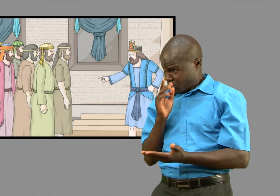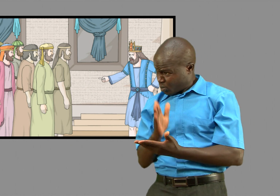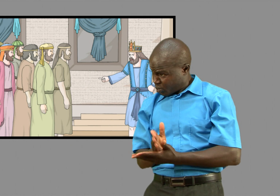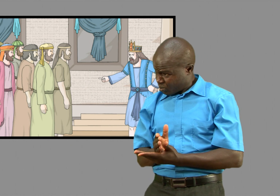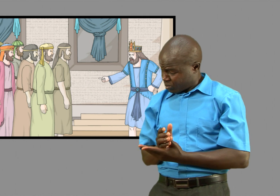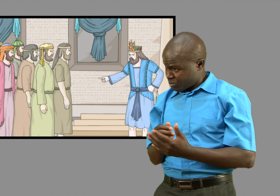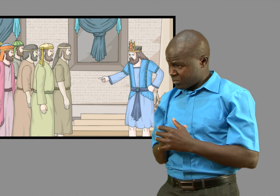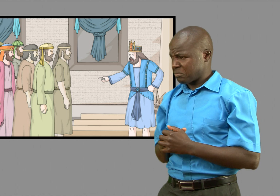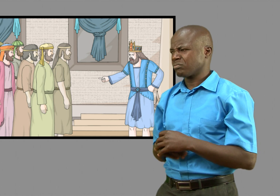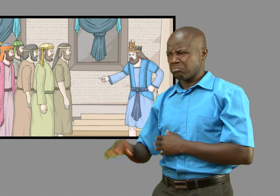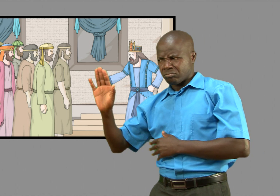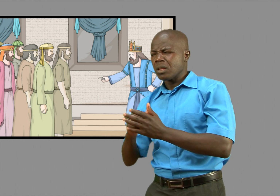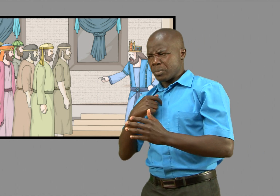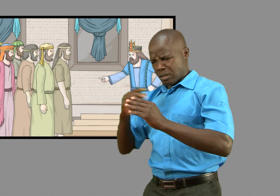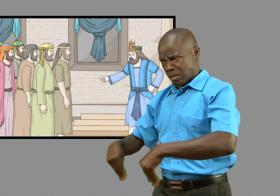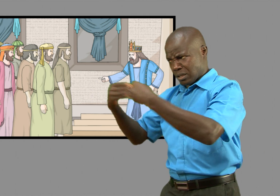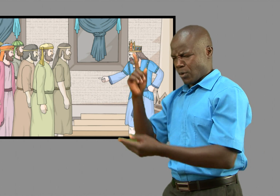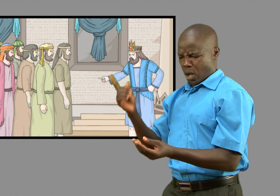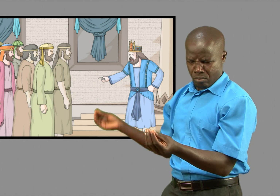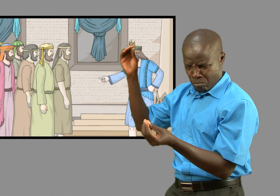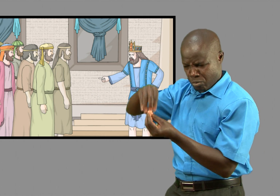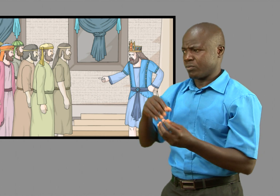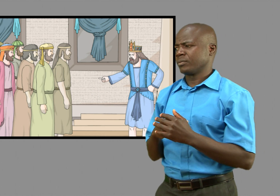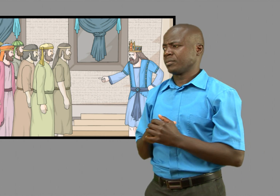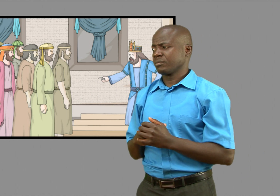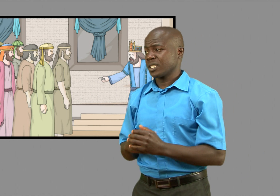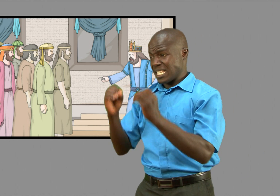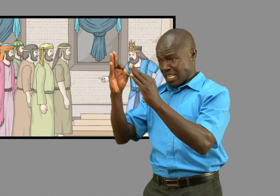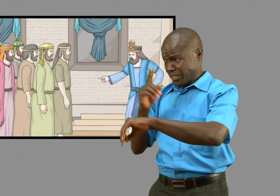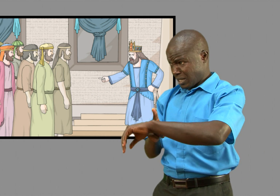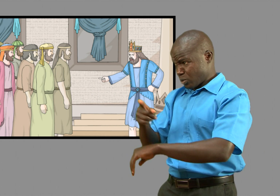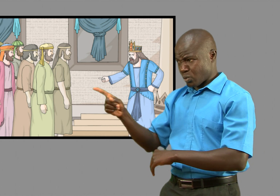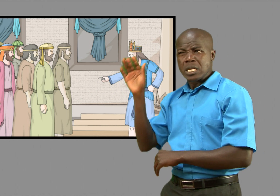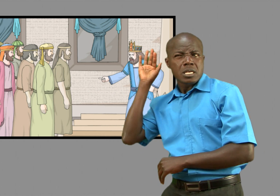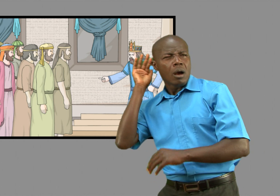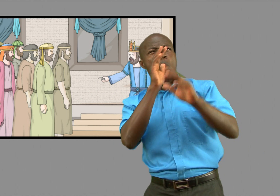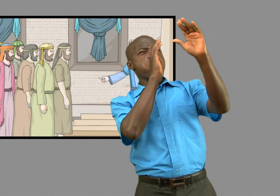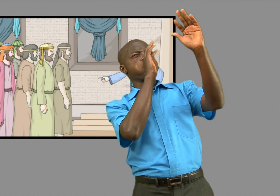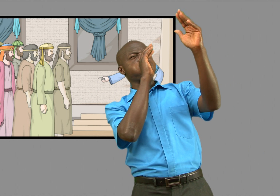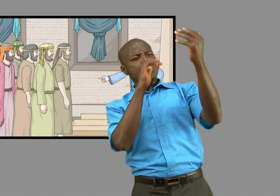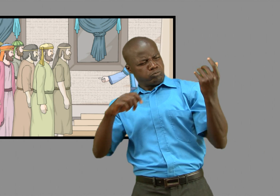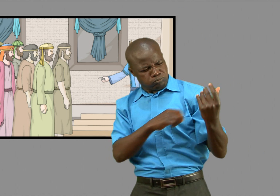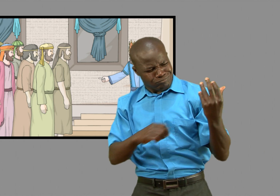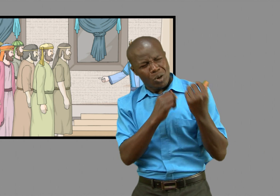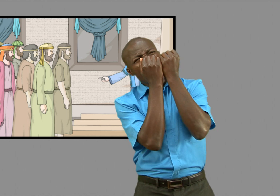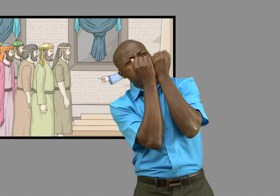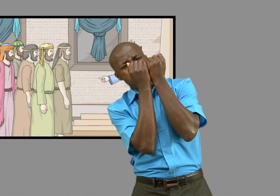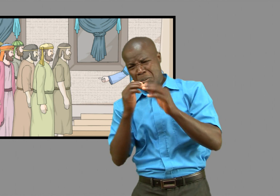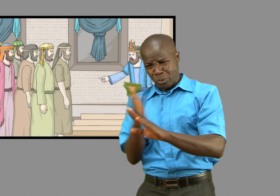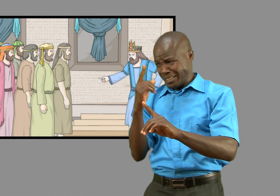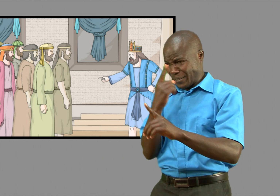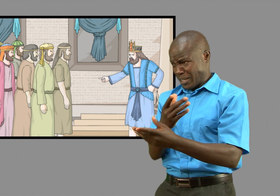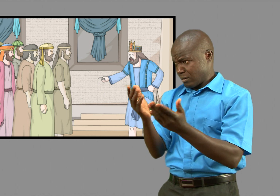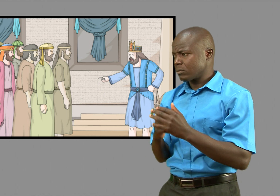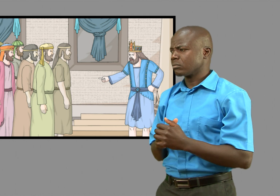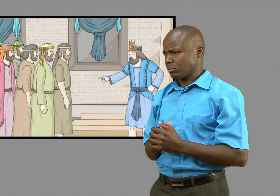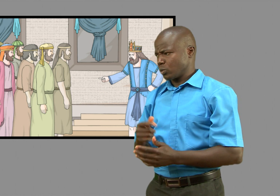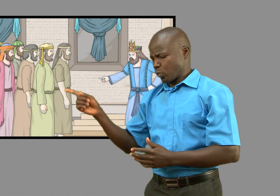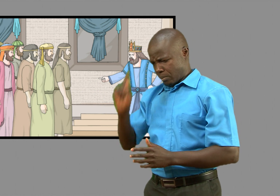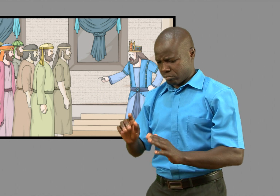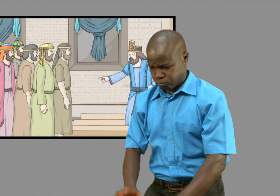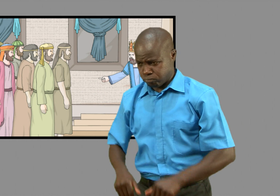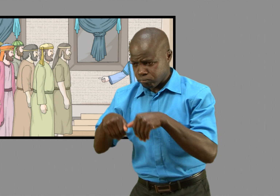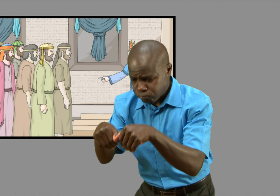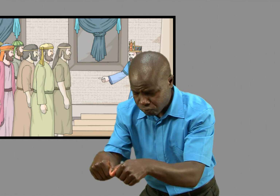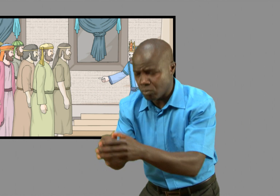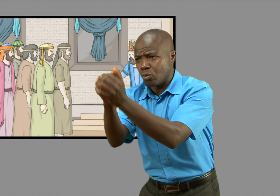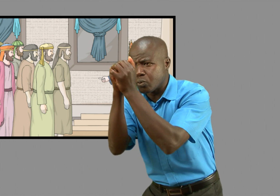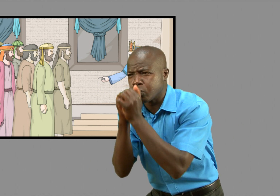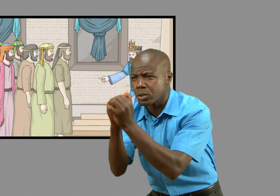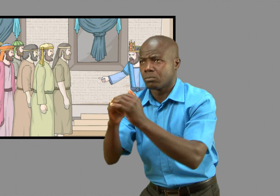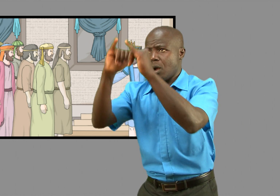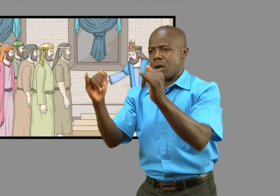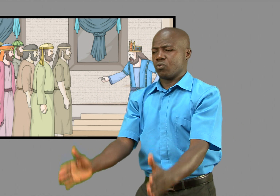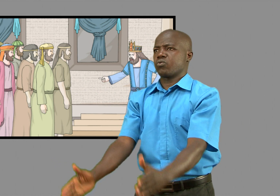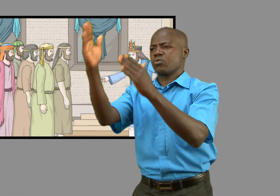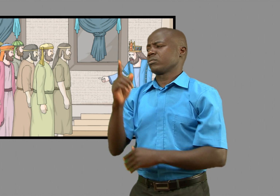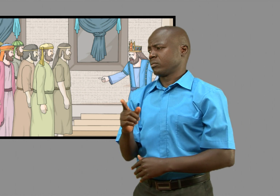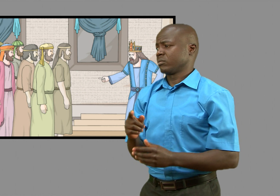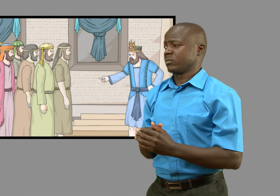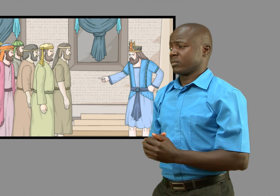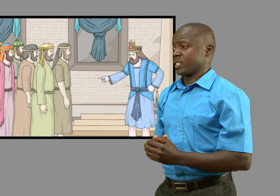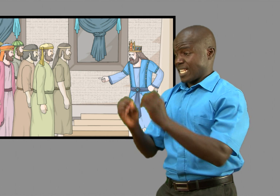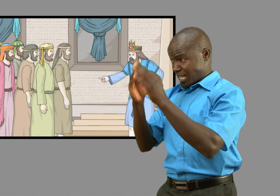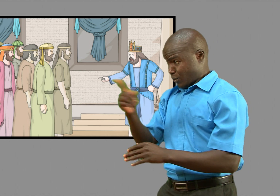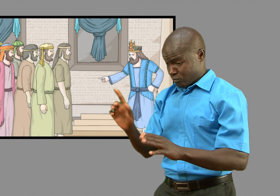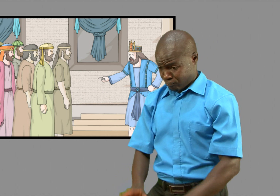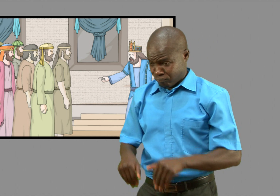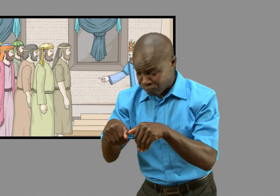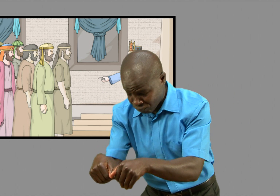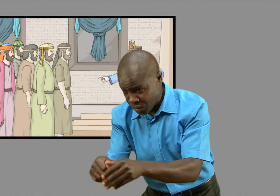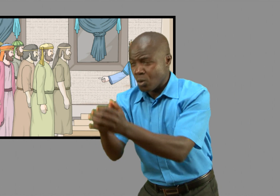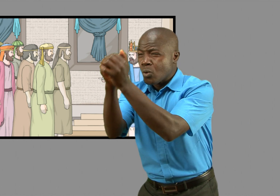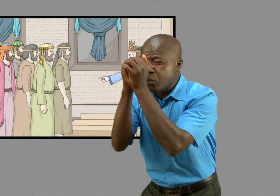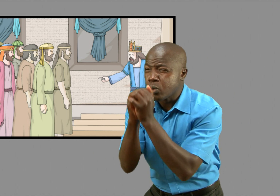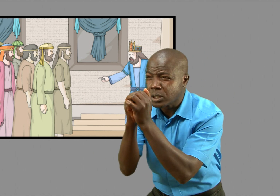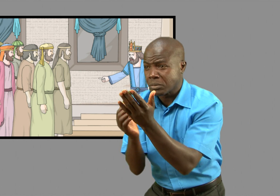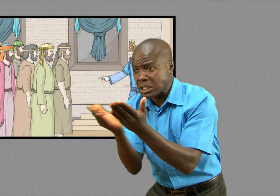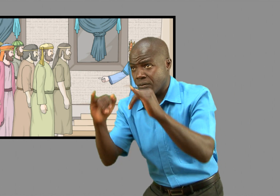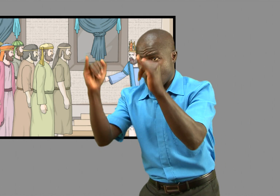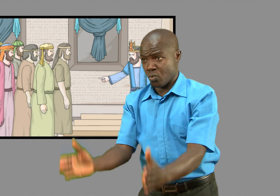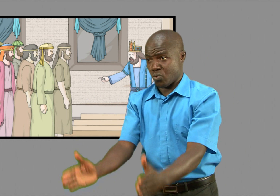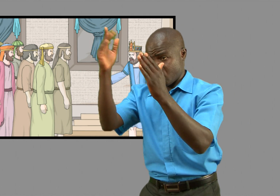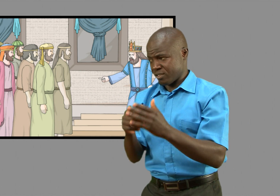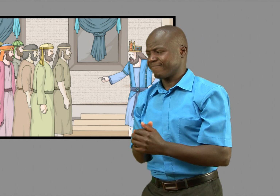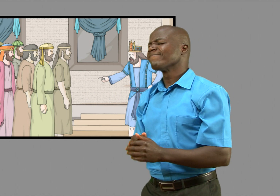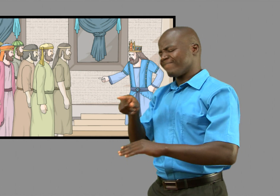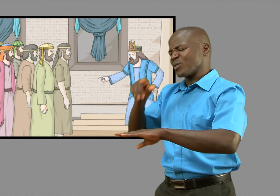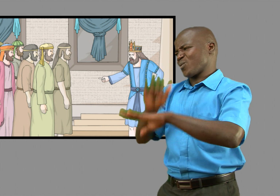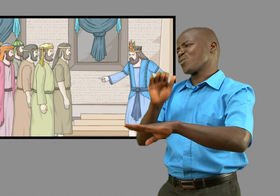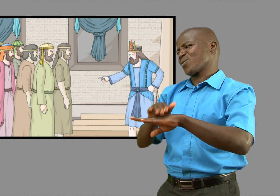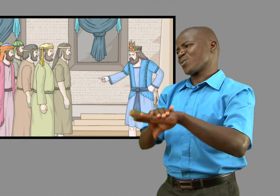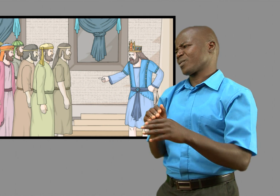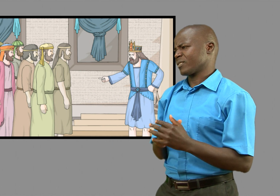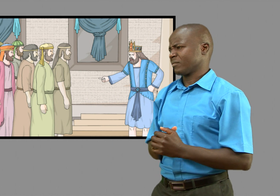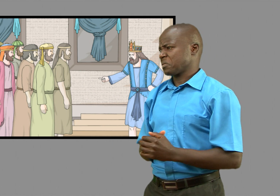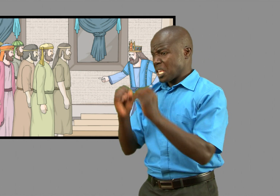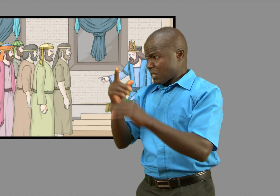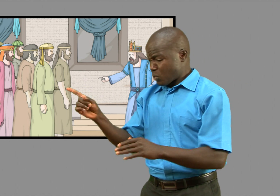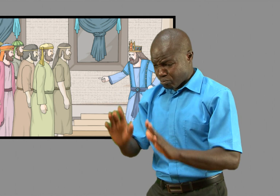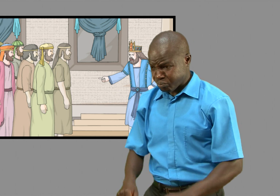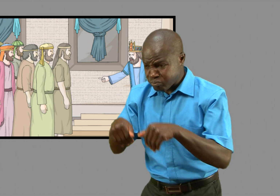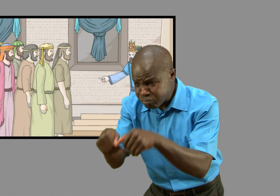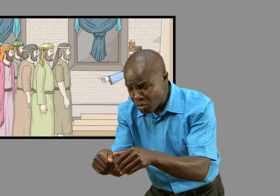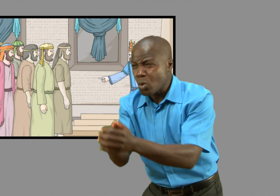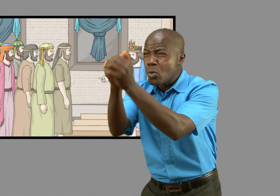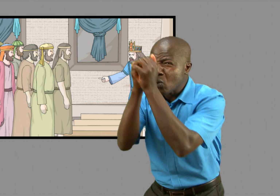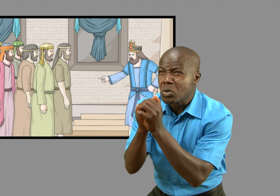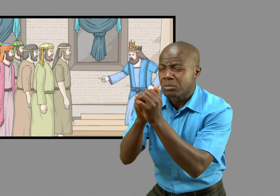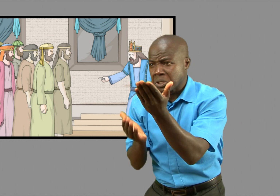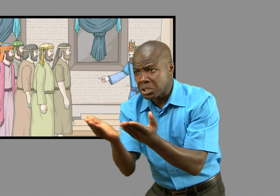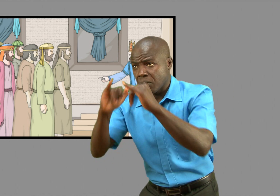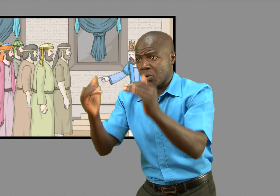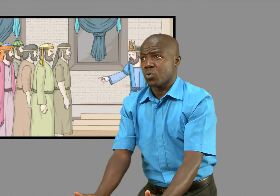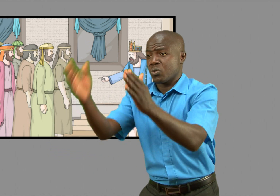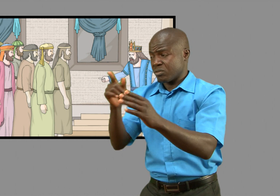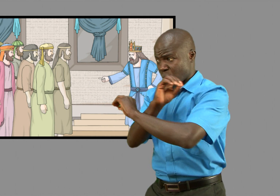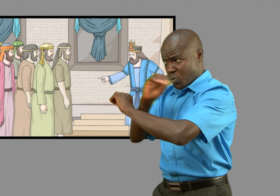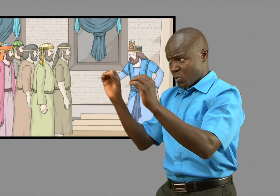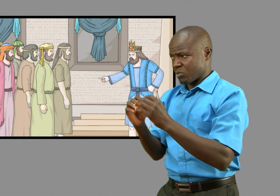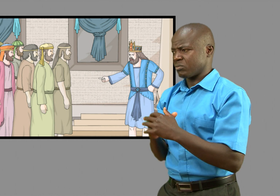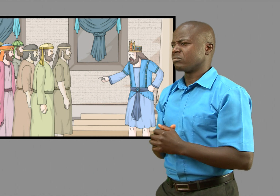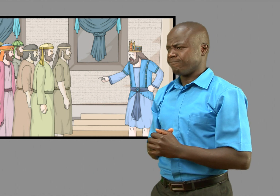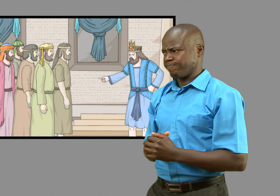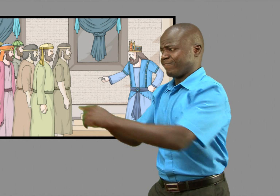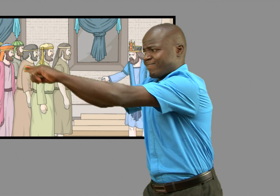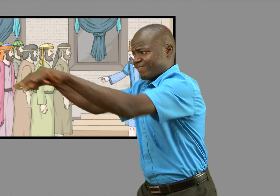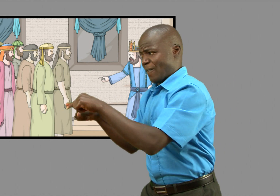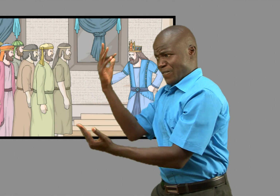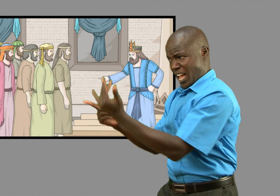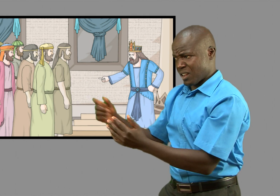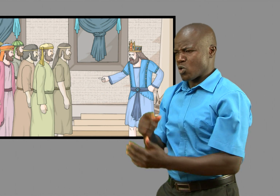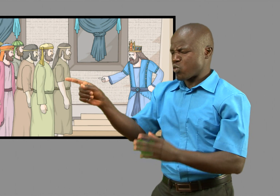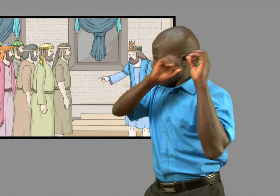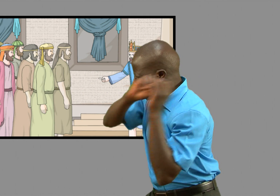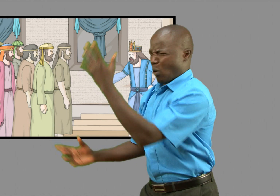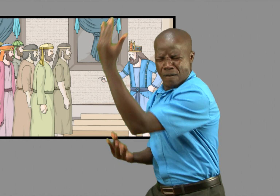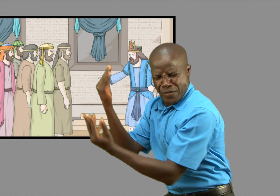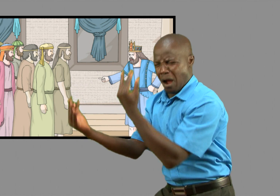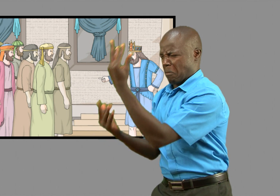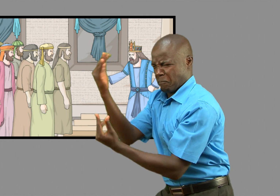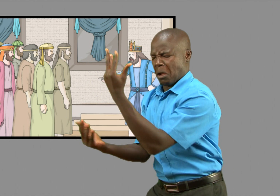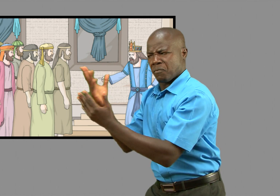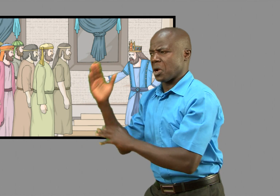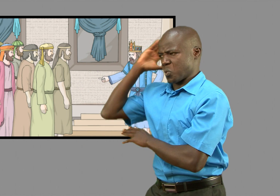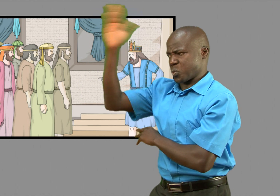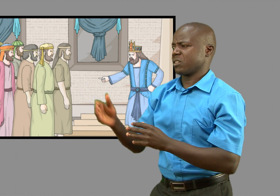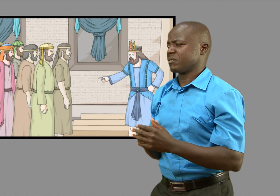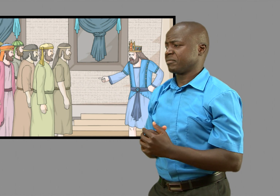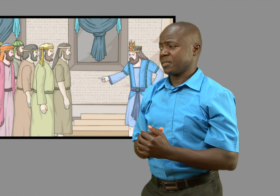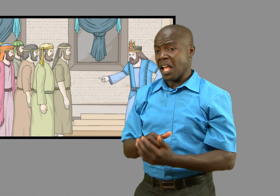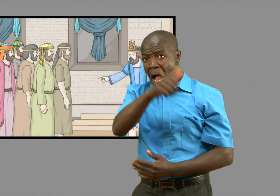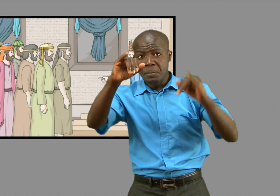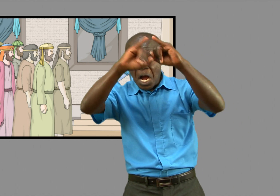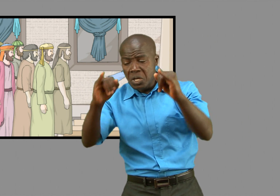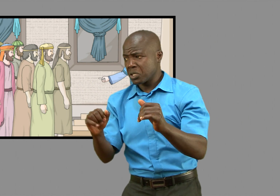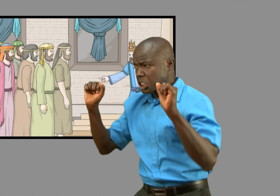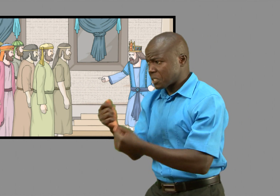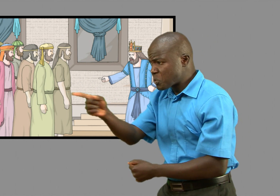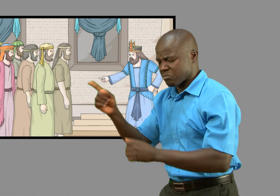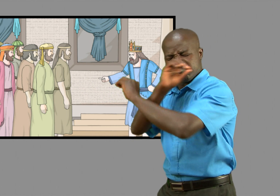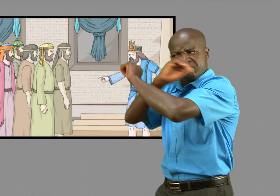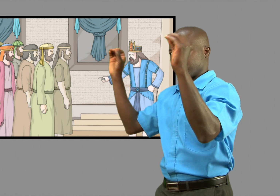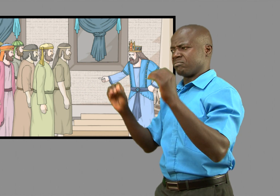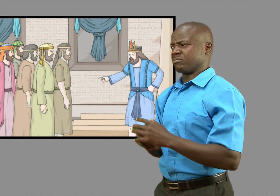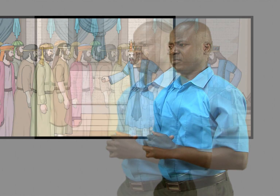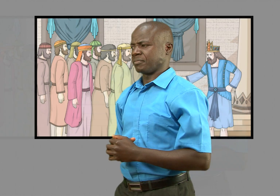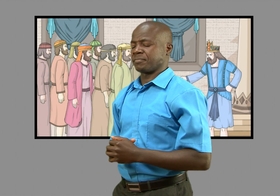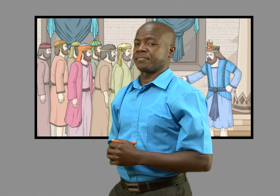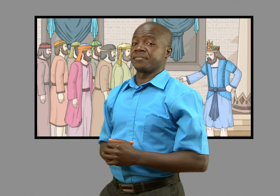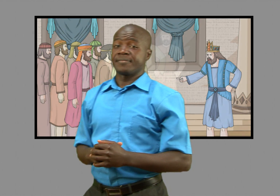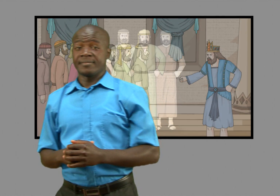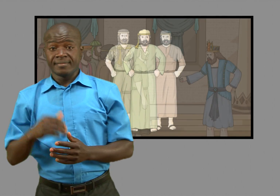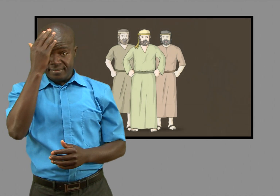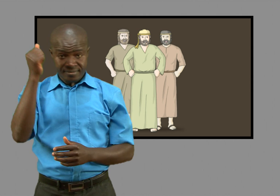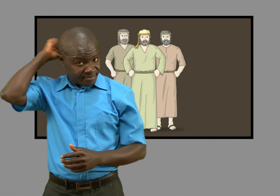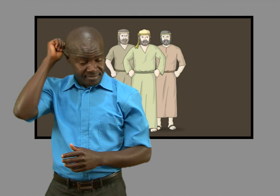Now, if you are ready, as soon as you hear the sound of the horn, flute, zither, lyre, harp, pipes, and all kinds of music, you must fall down and worship the statue I have made. But if you refuse to worship, you will be thrown at once into the blazing fiery furnace. Then what god will be able to deliver you from my hands?”